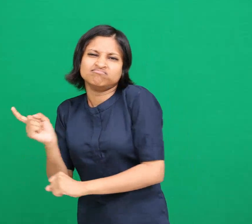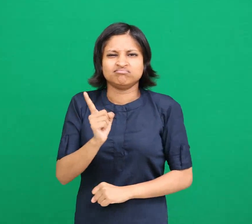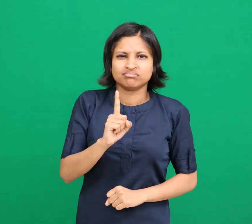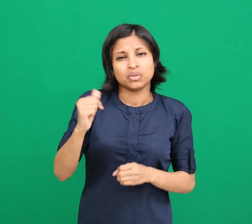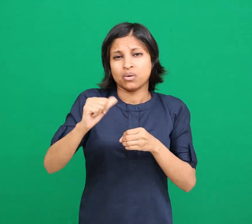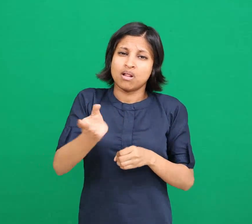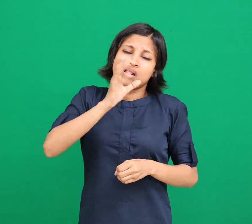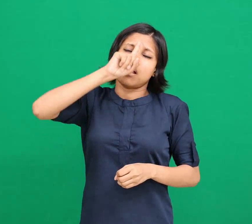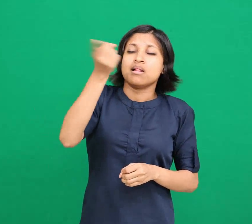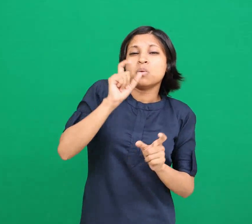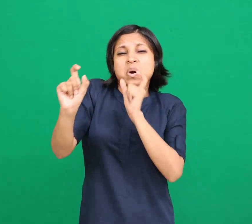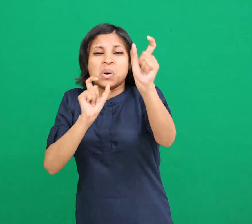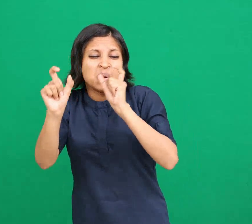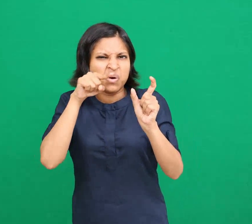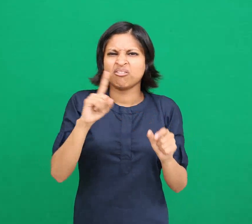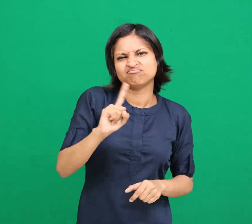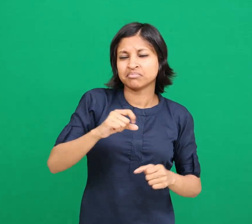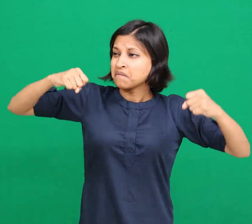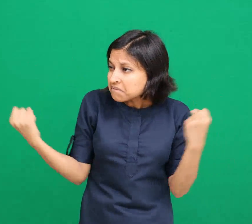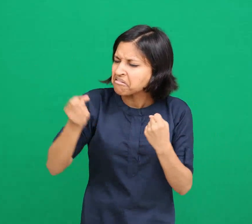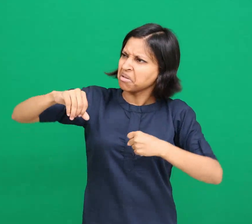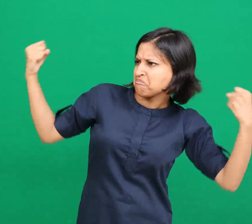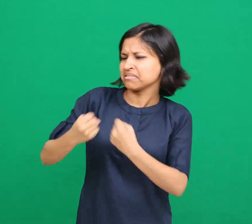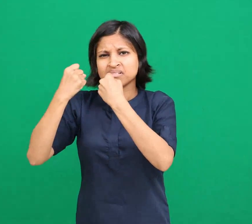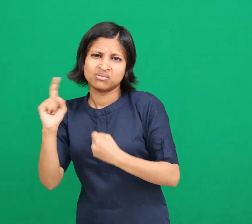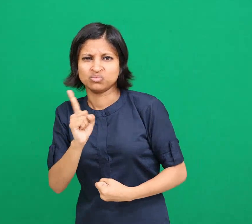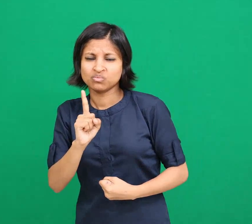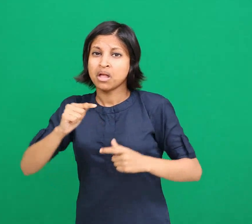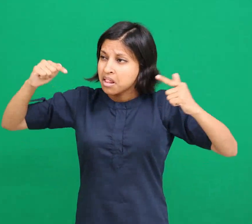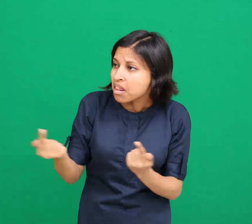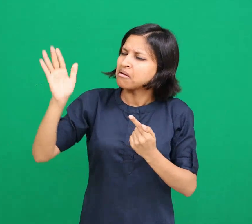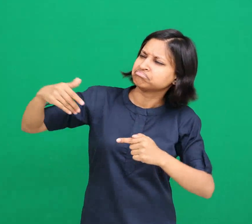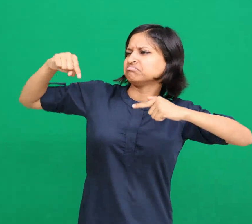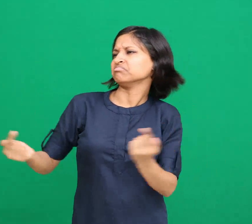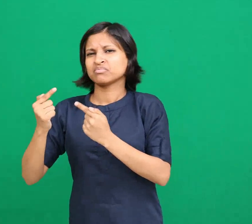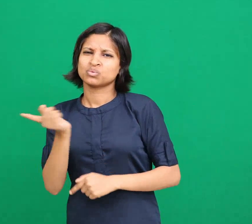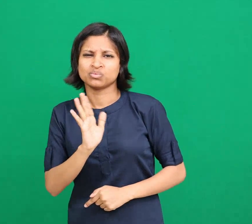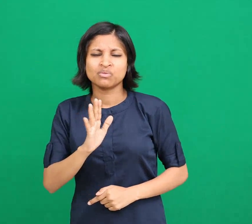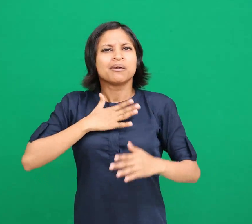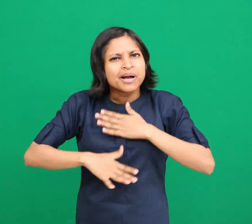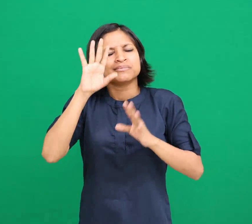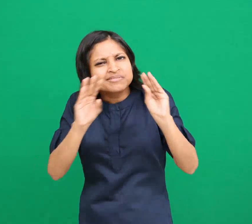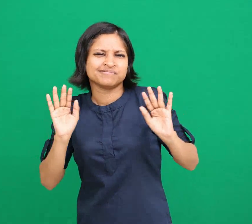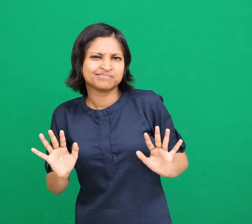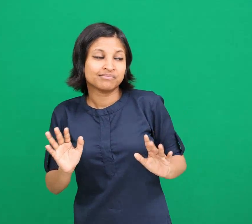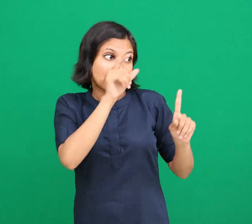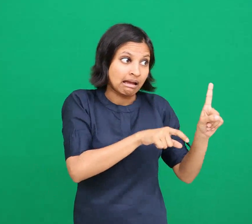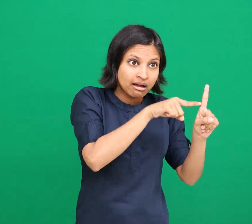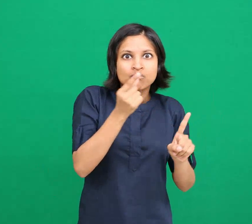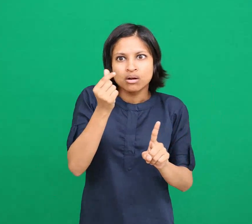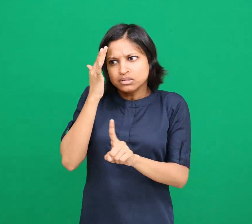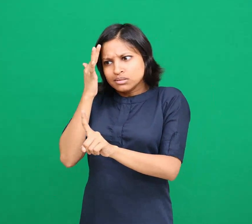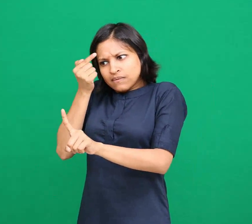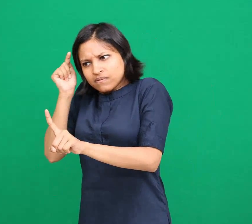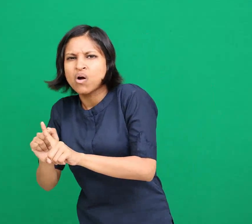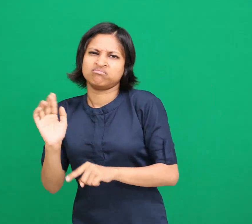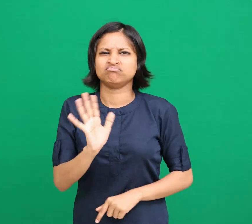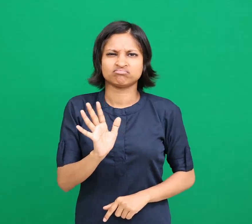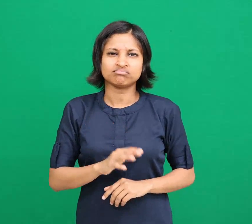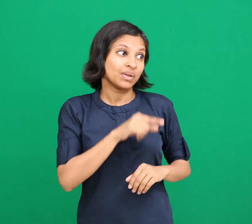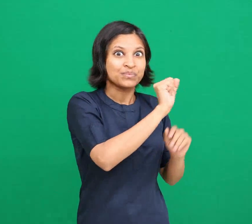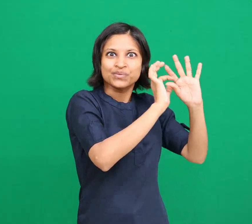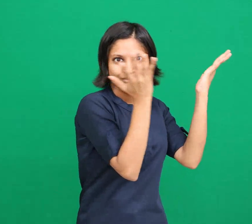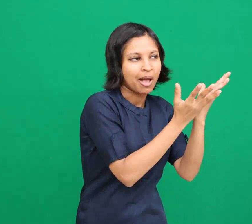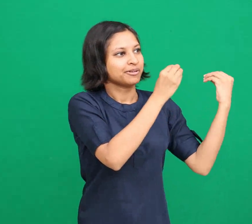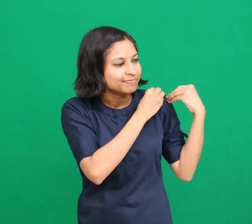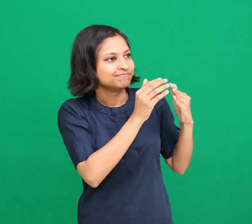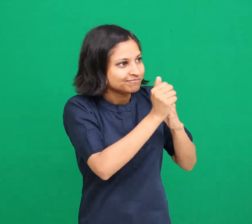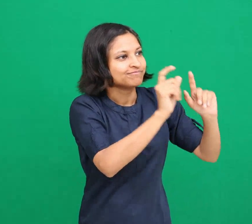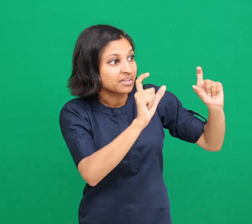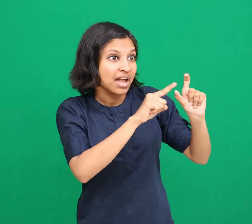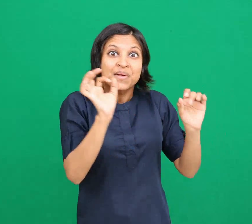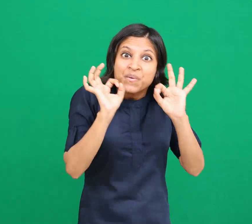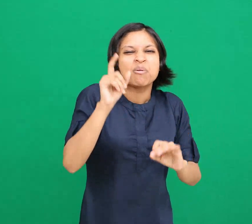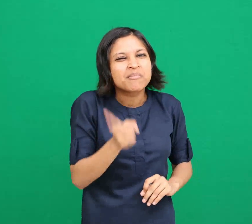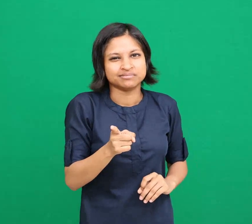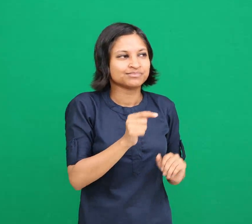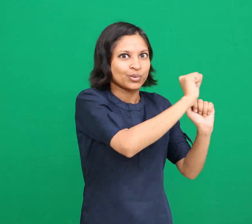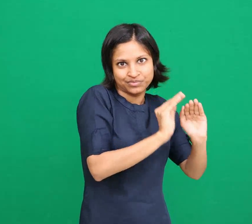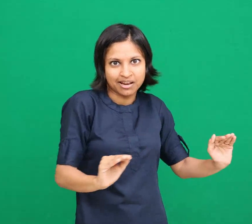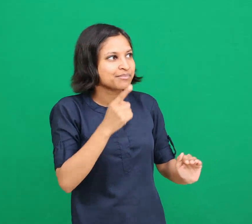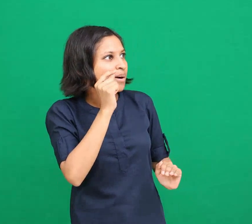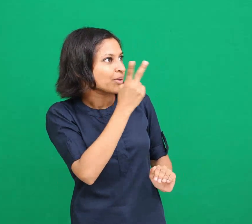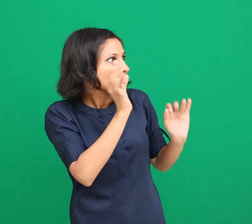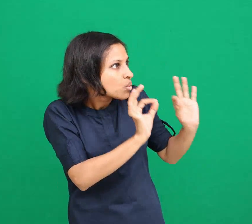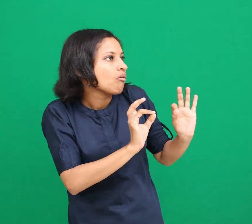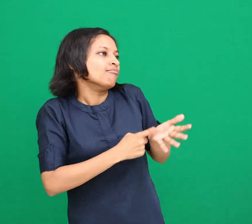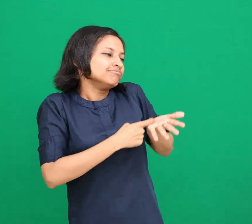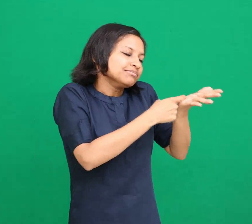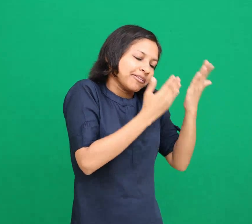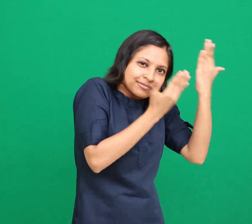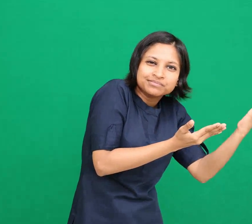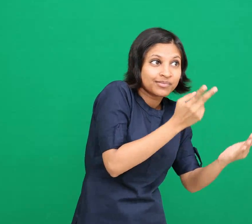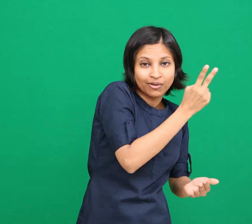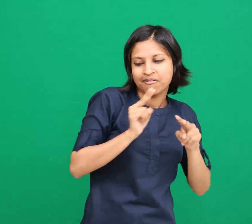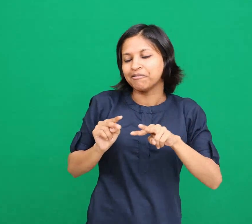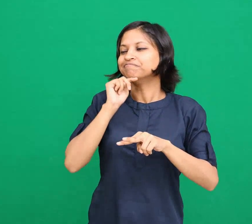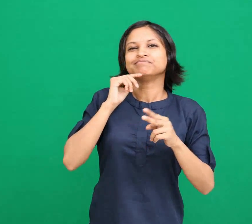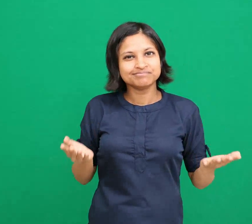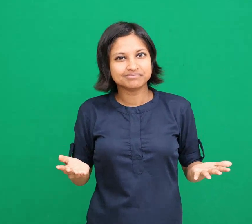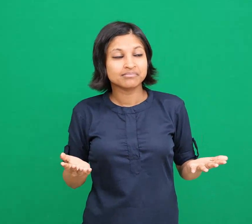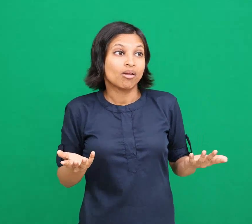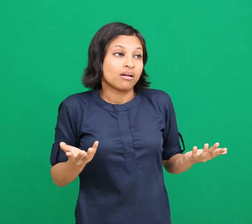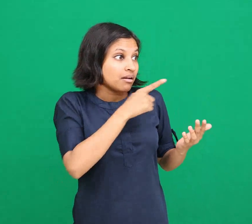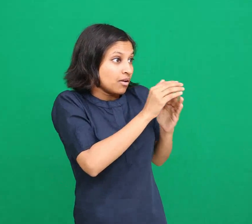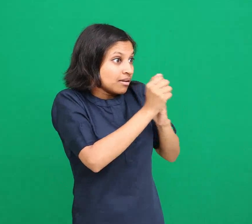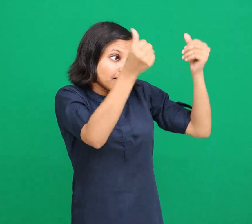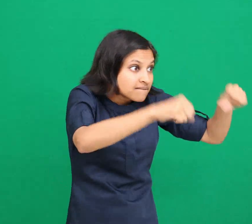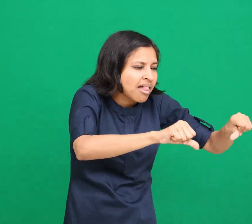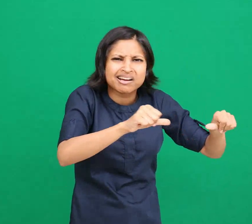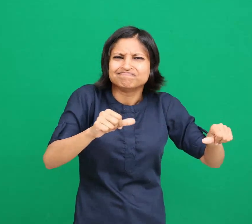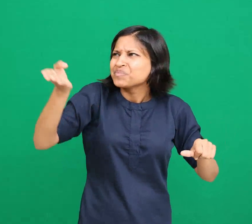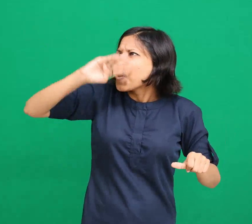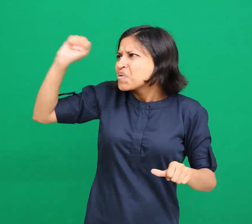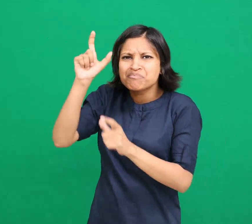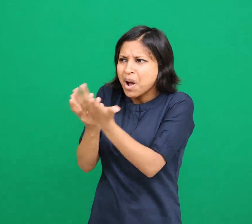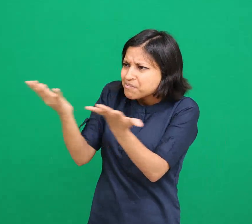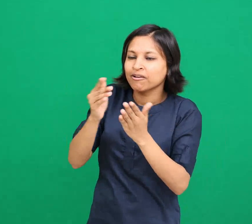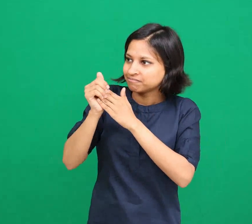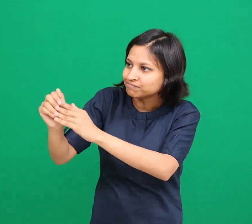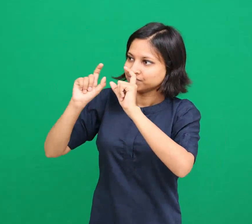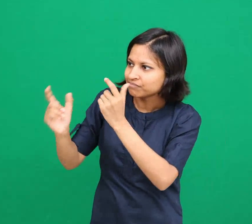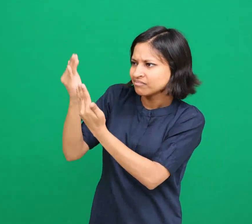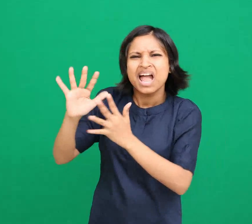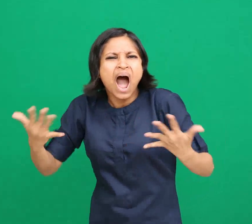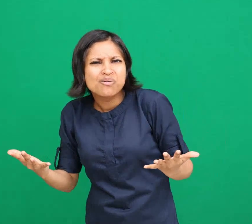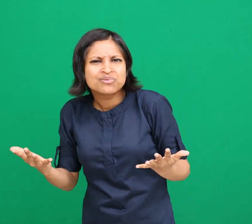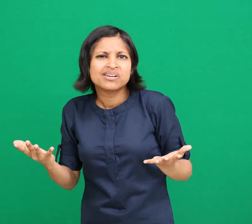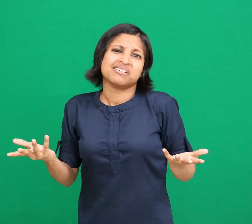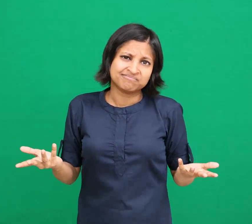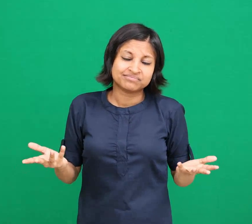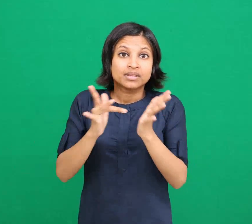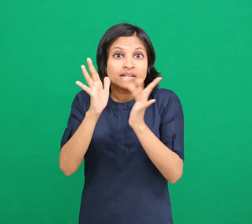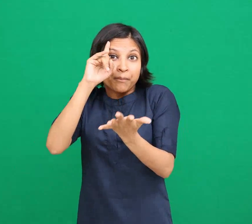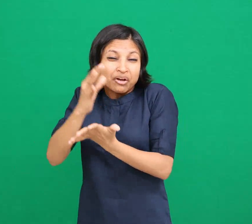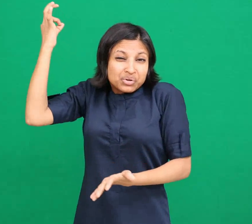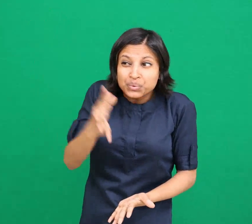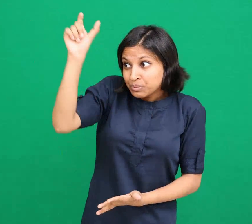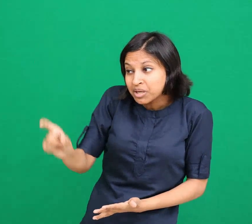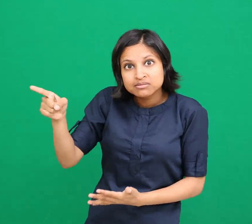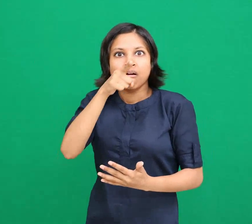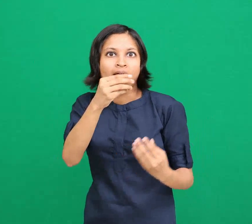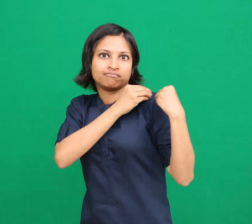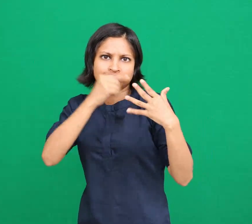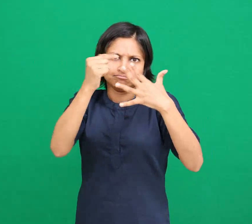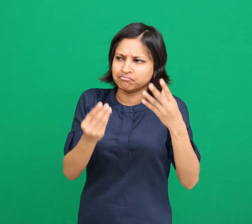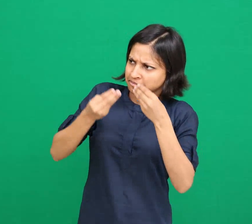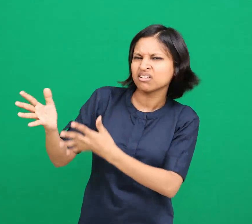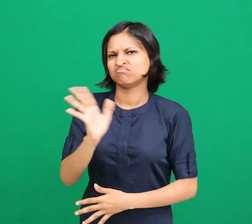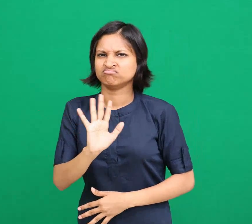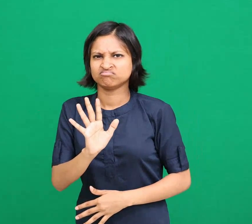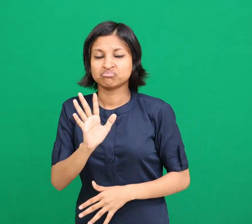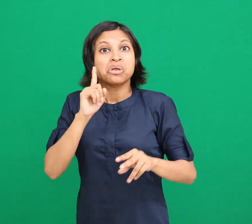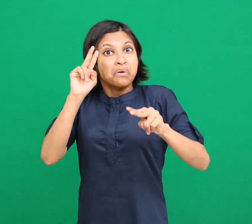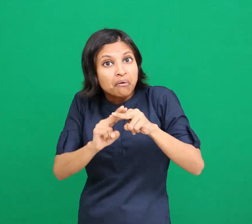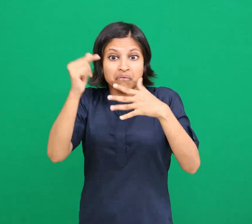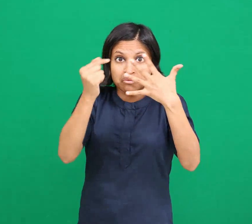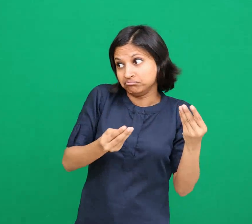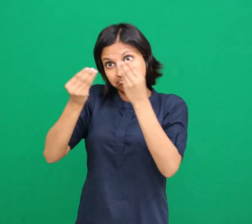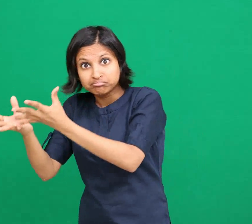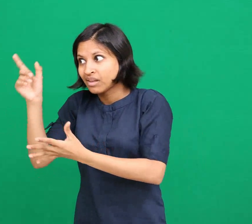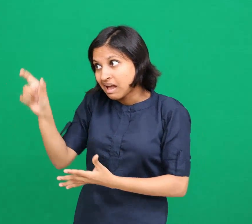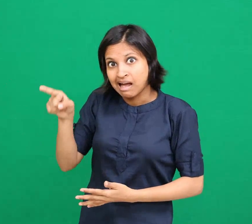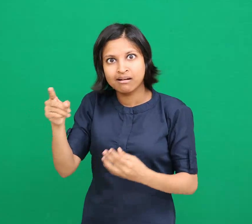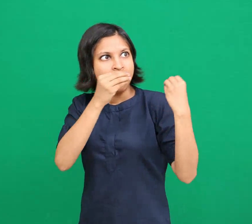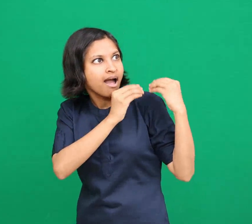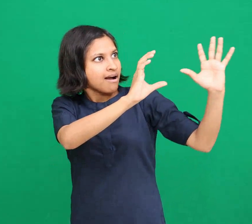An overseer must manage his own household well and keep his children under control, with complete dignity. For if someone does not know how to manage his own household, how can he care for the church of God?